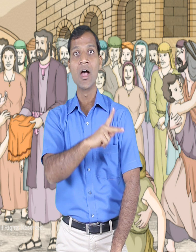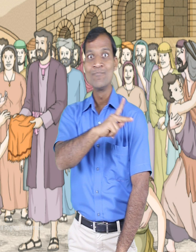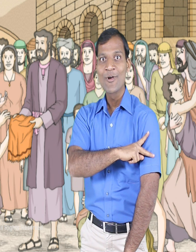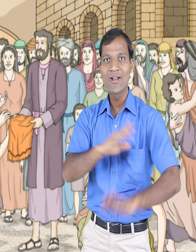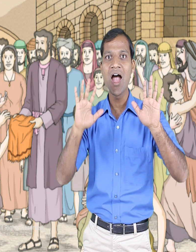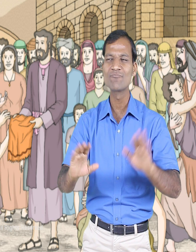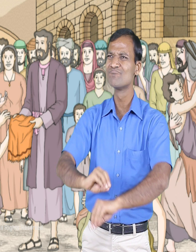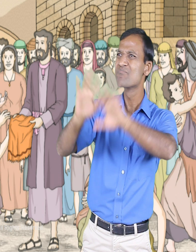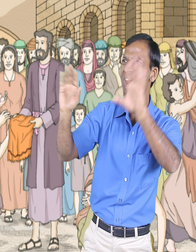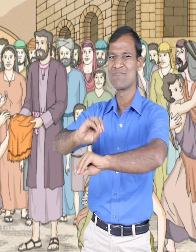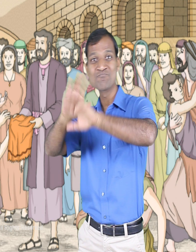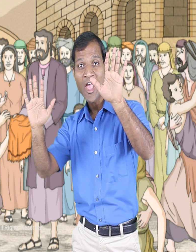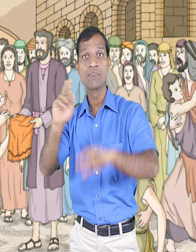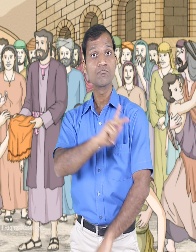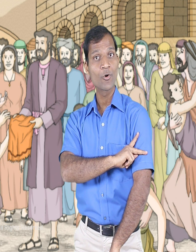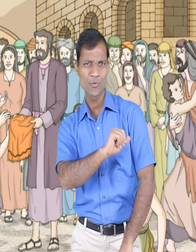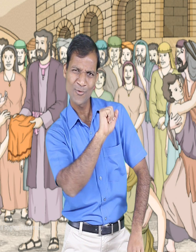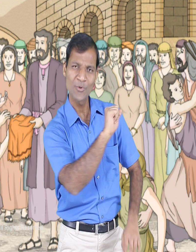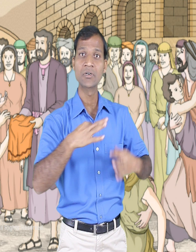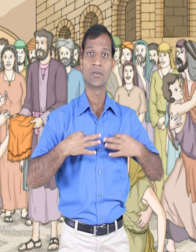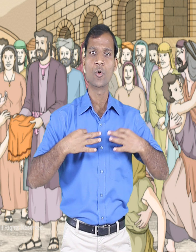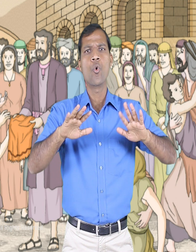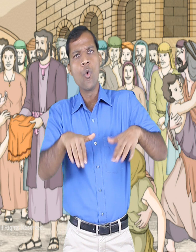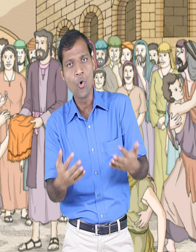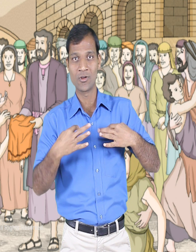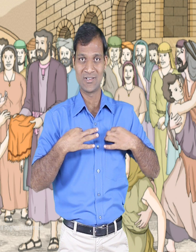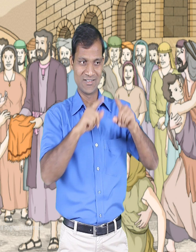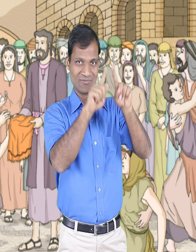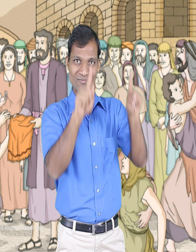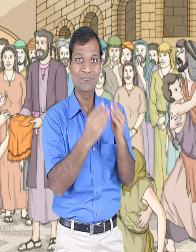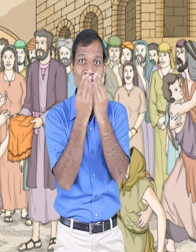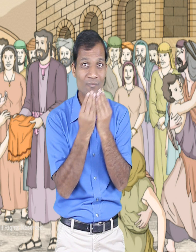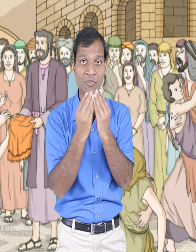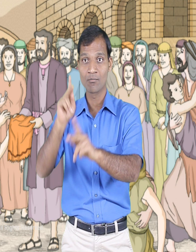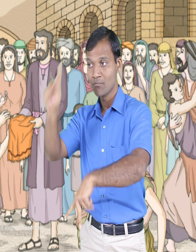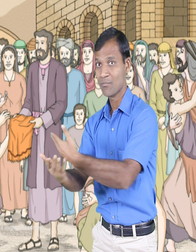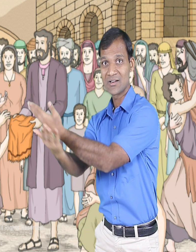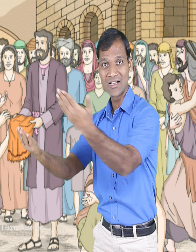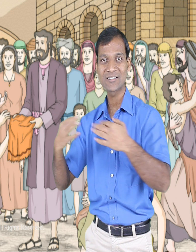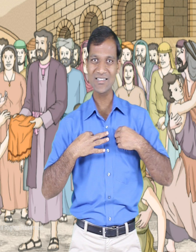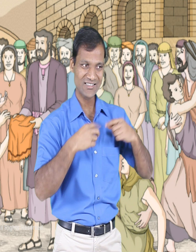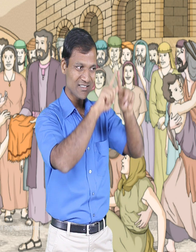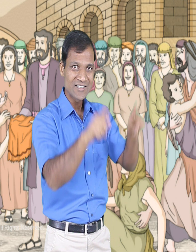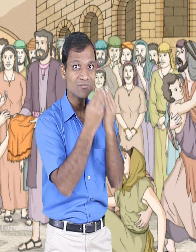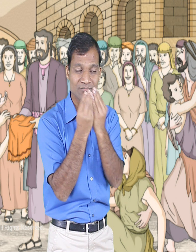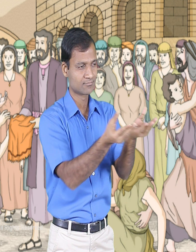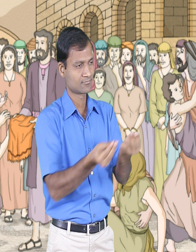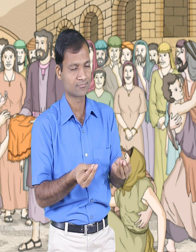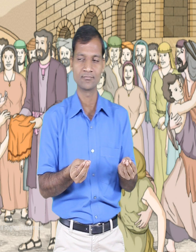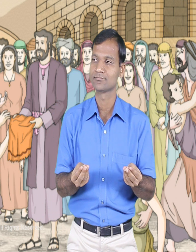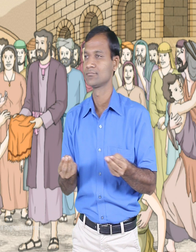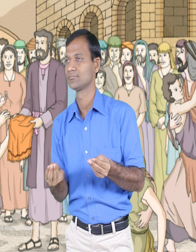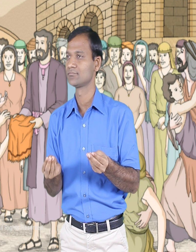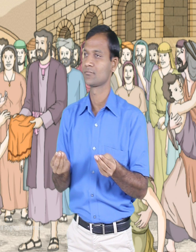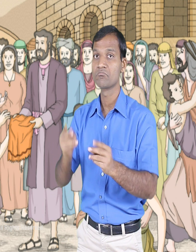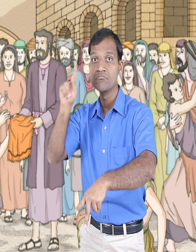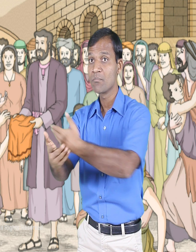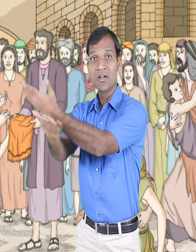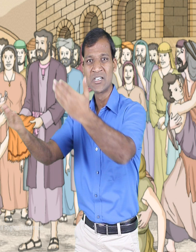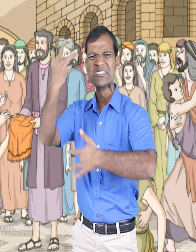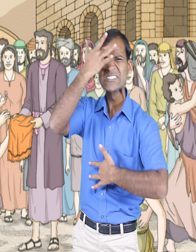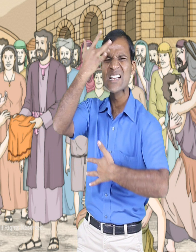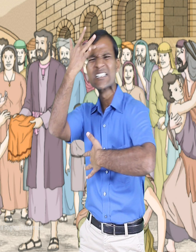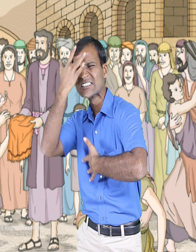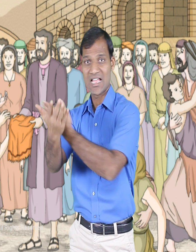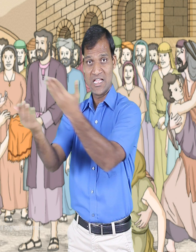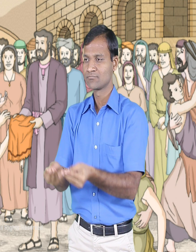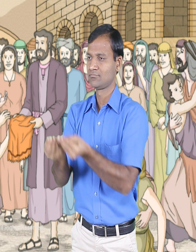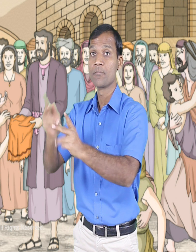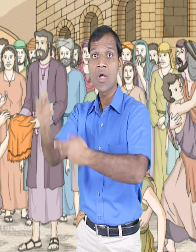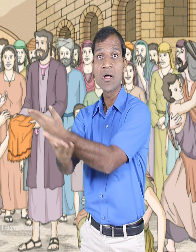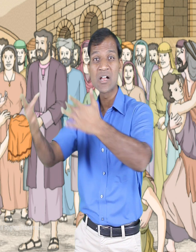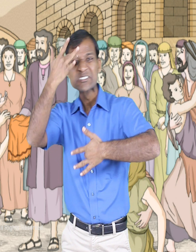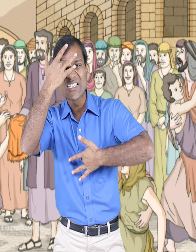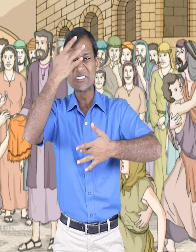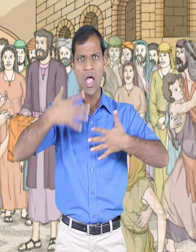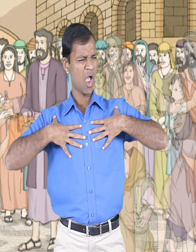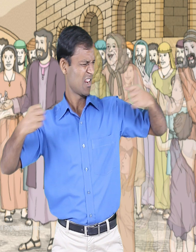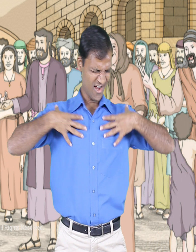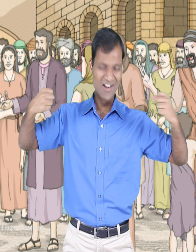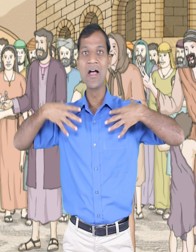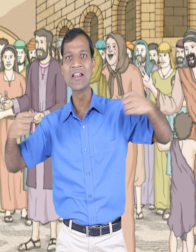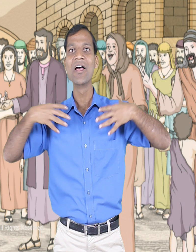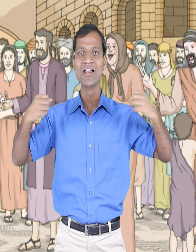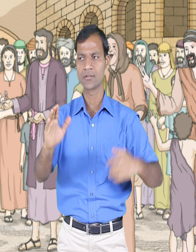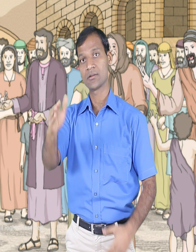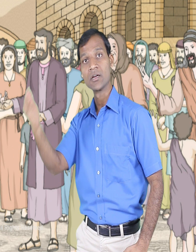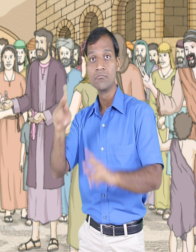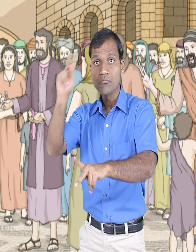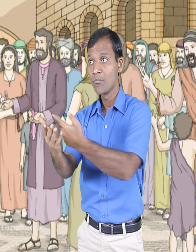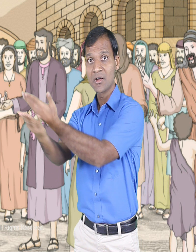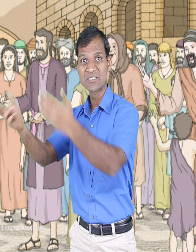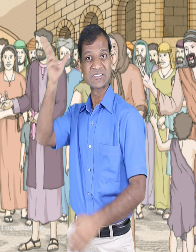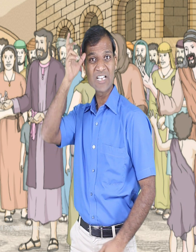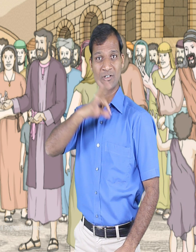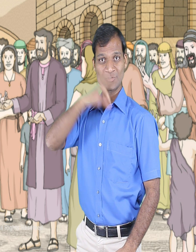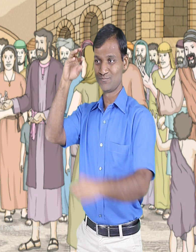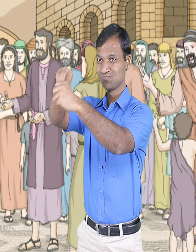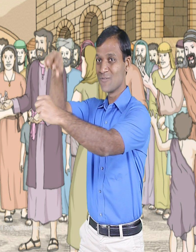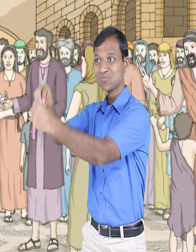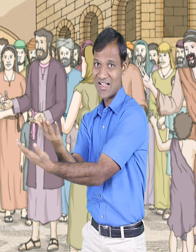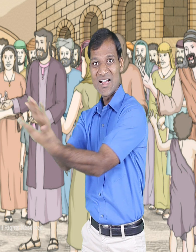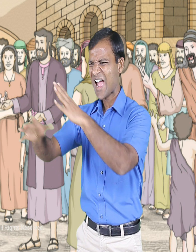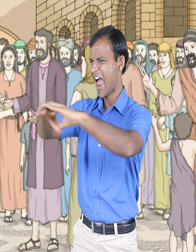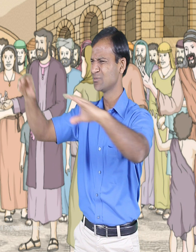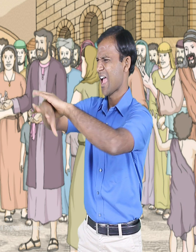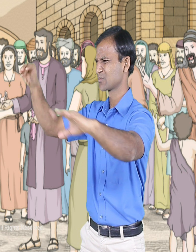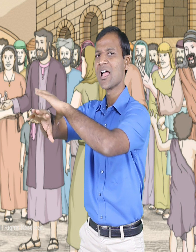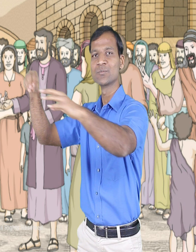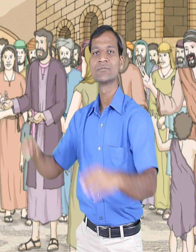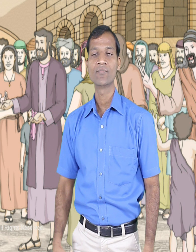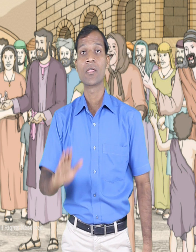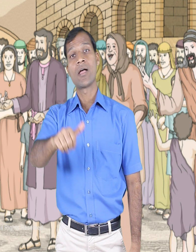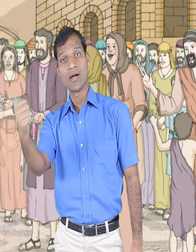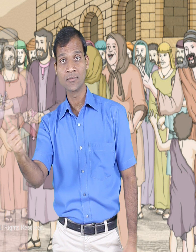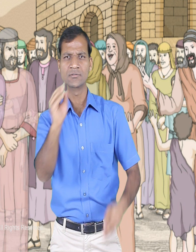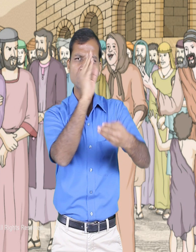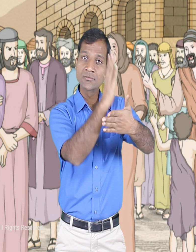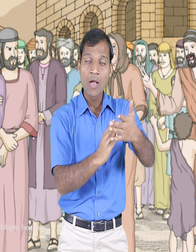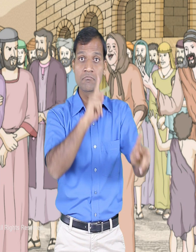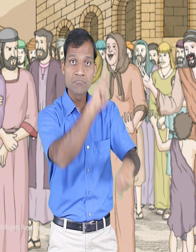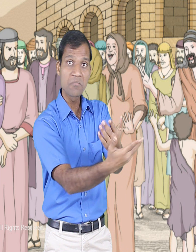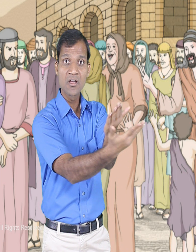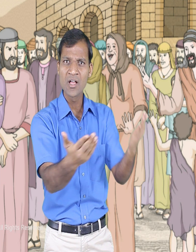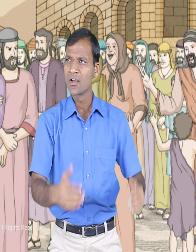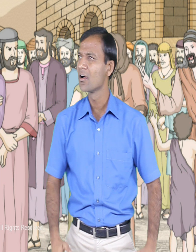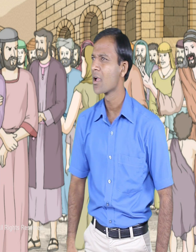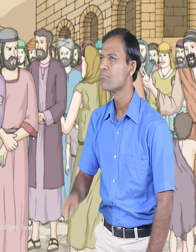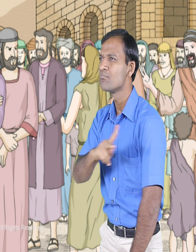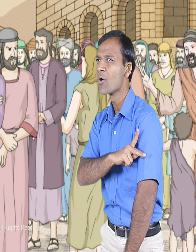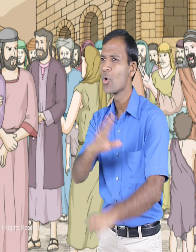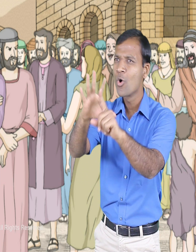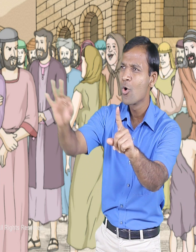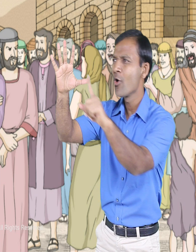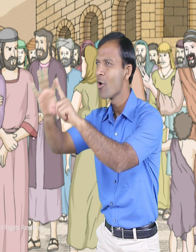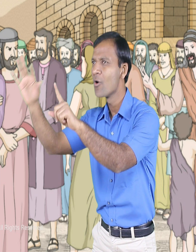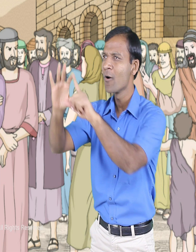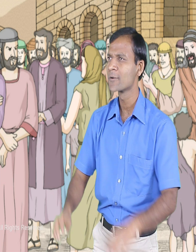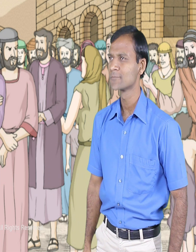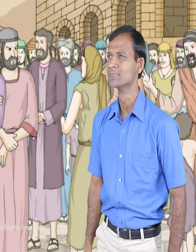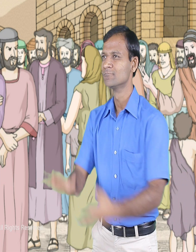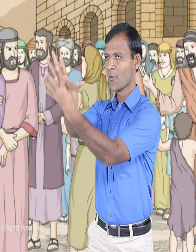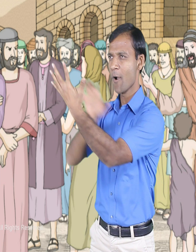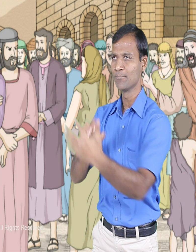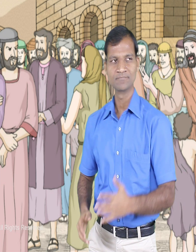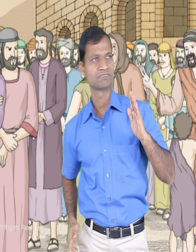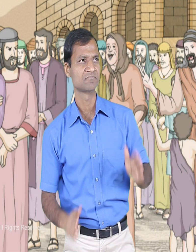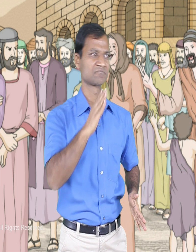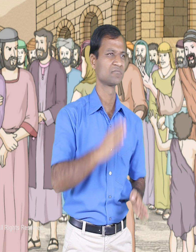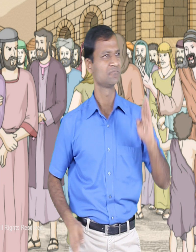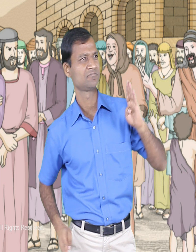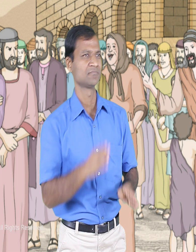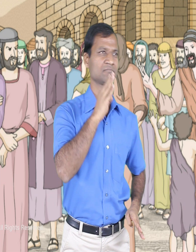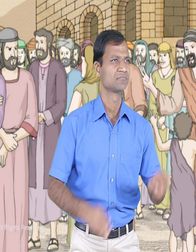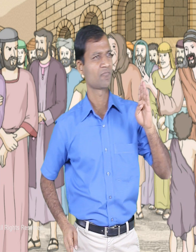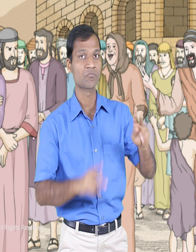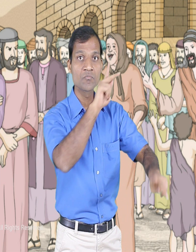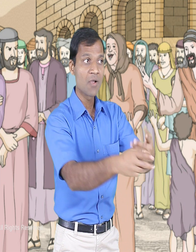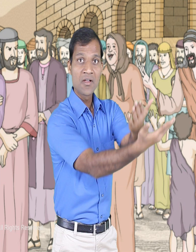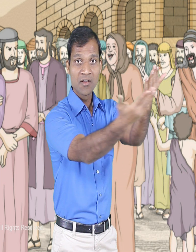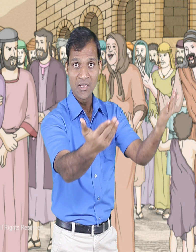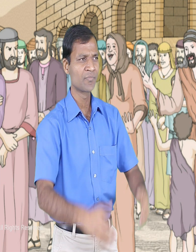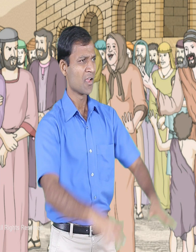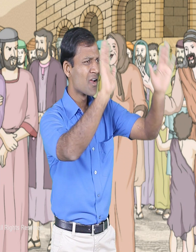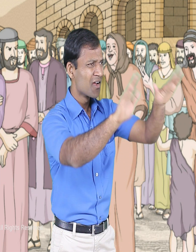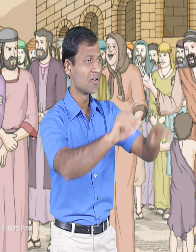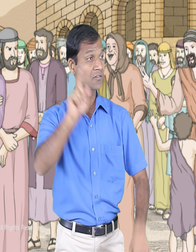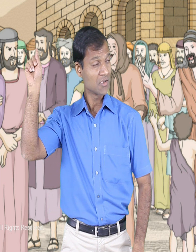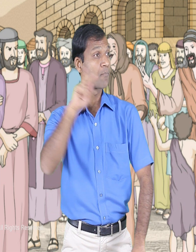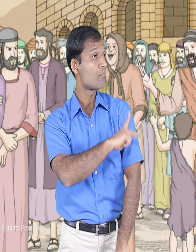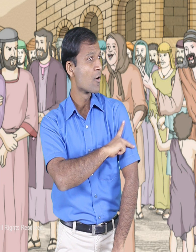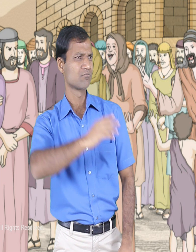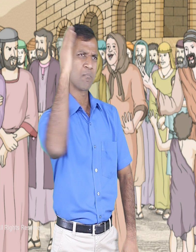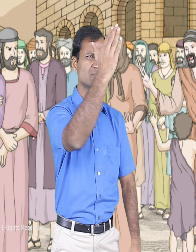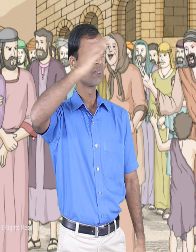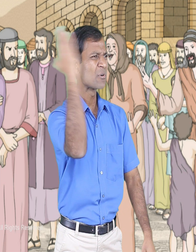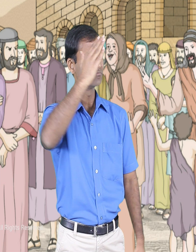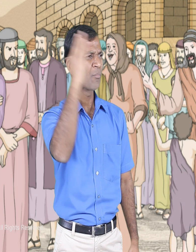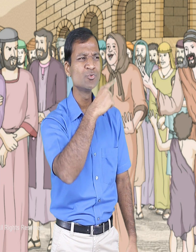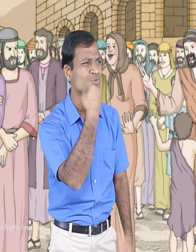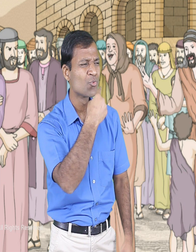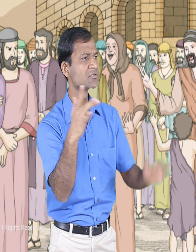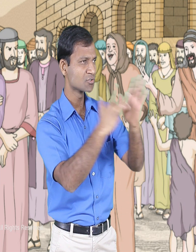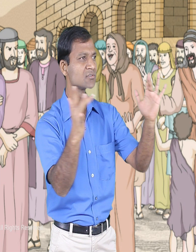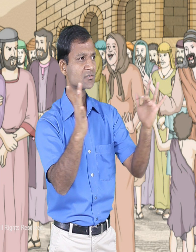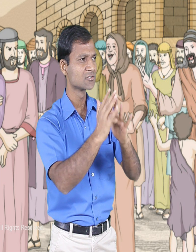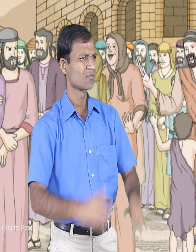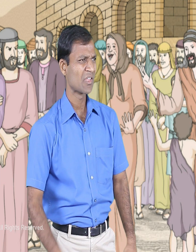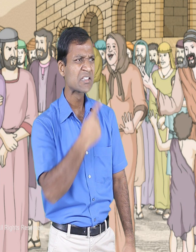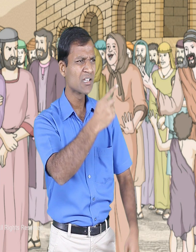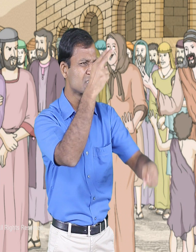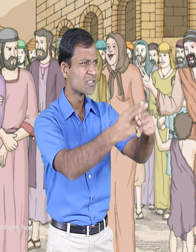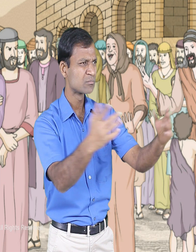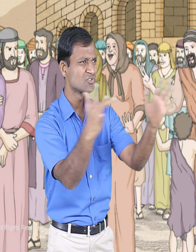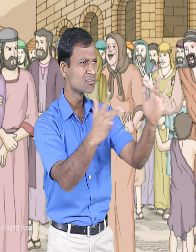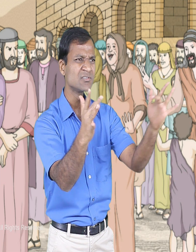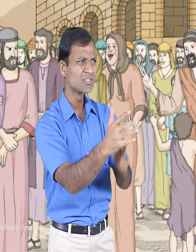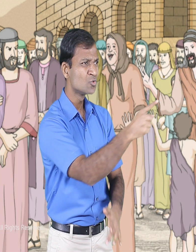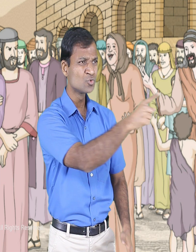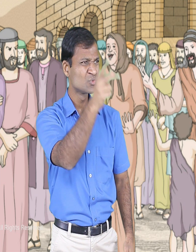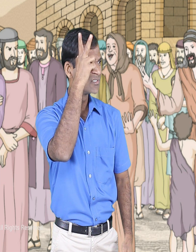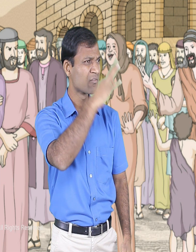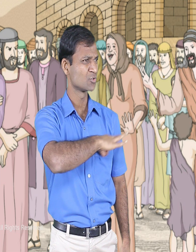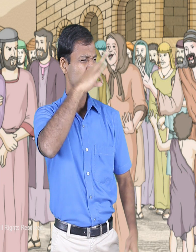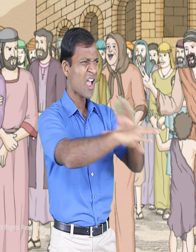God did extraordinary miracles through the hands of Paul, so that even handkerchiefs and aprons that had touched him were taken to the sick, and the diseases and evil spirits left them.